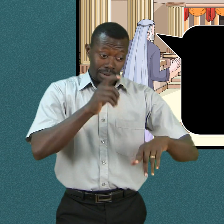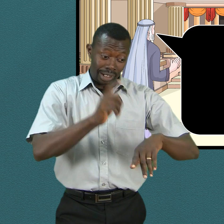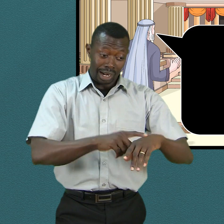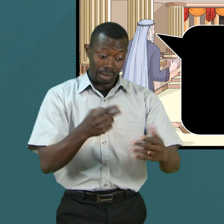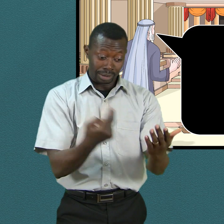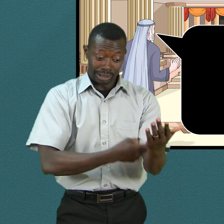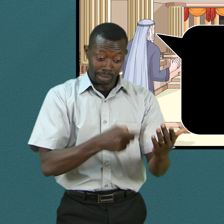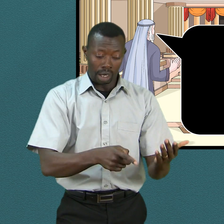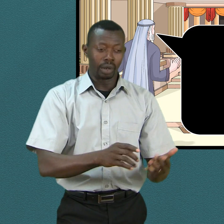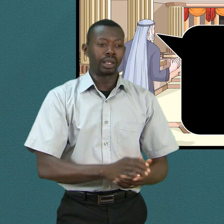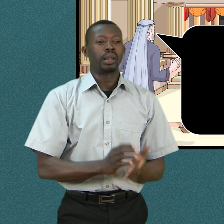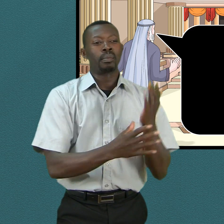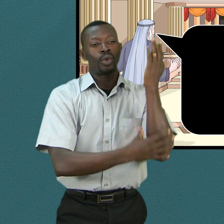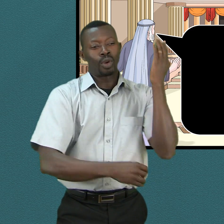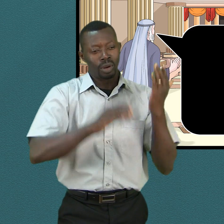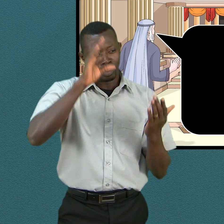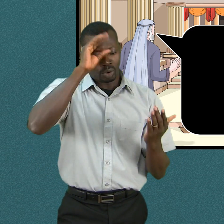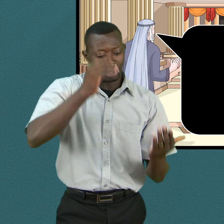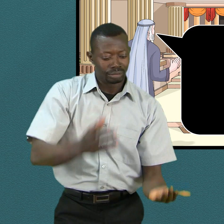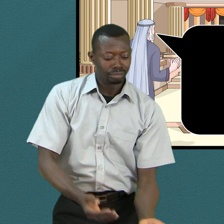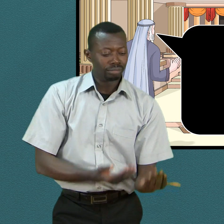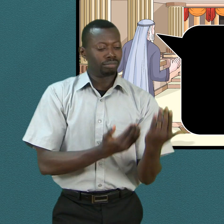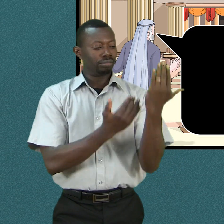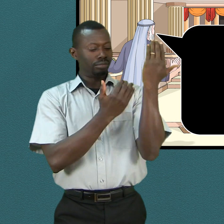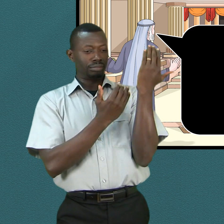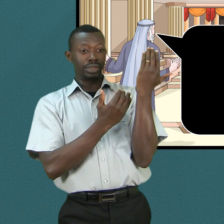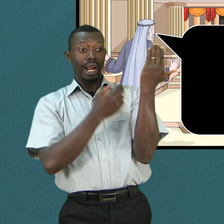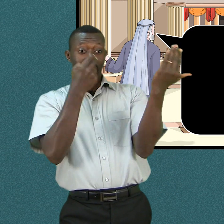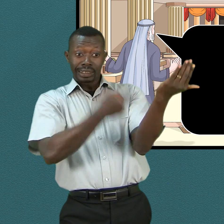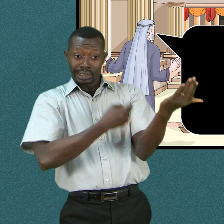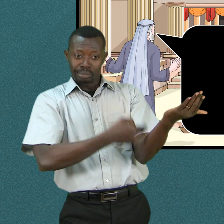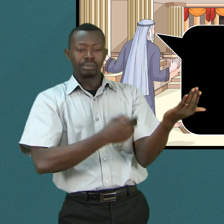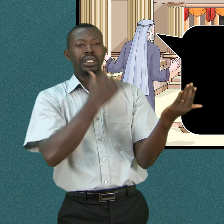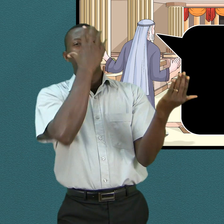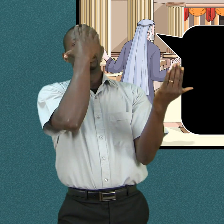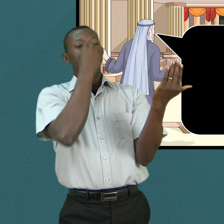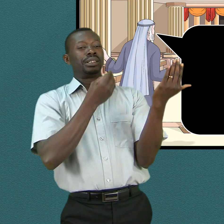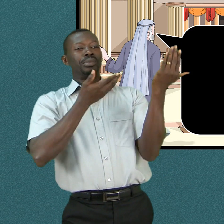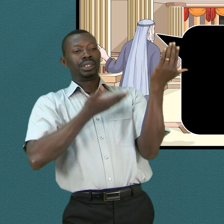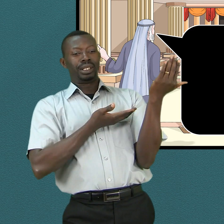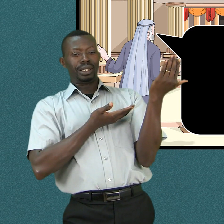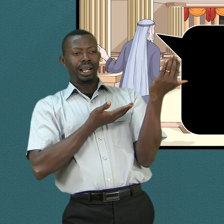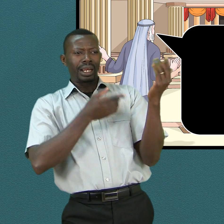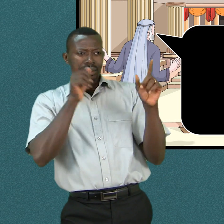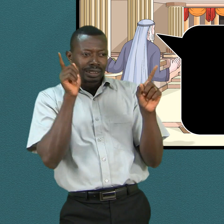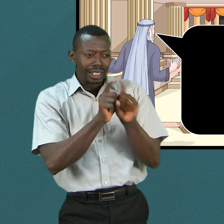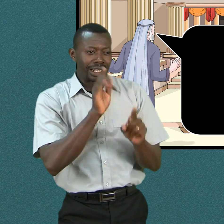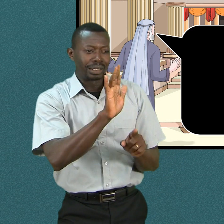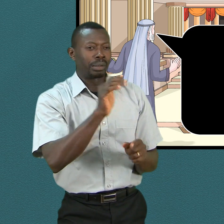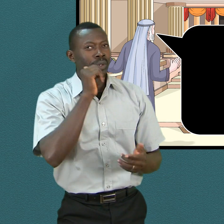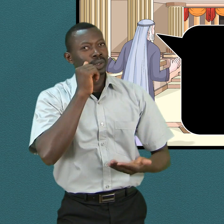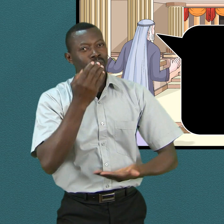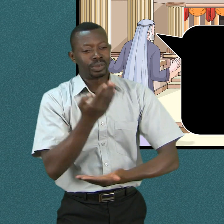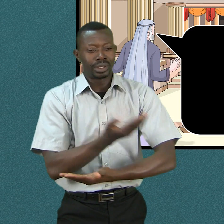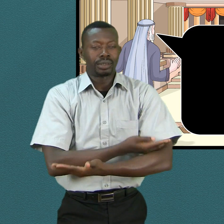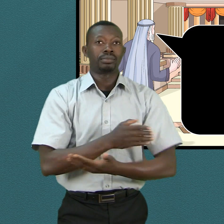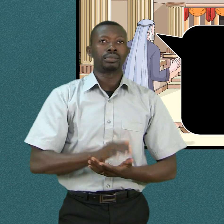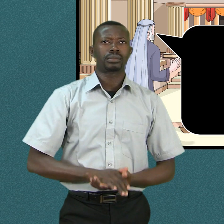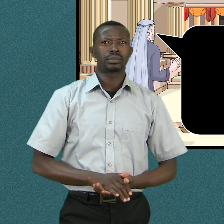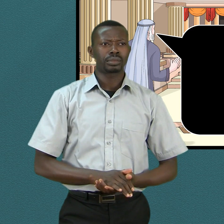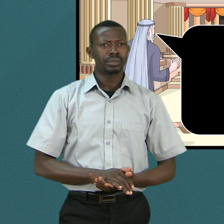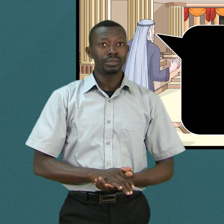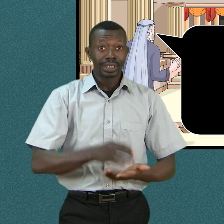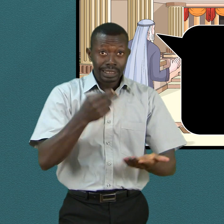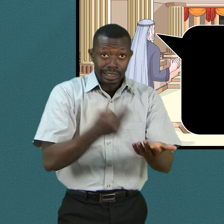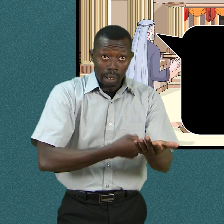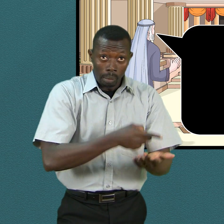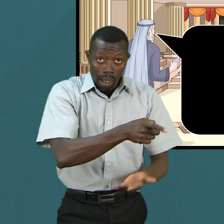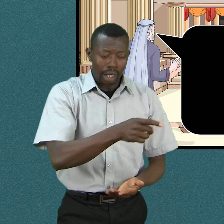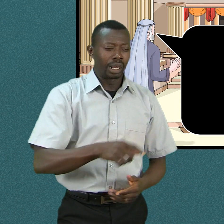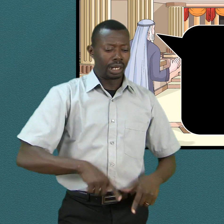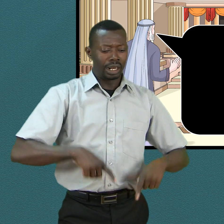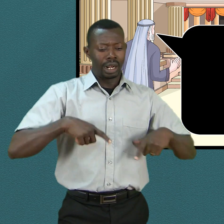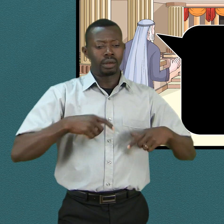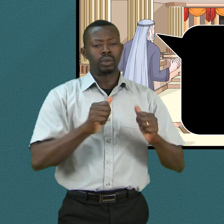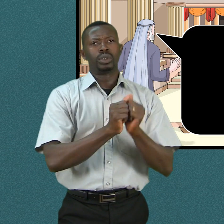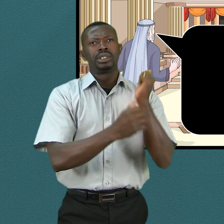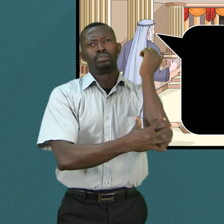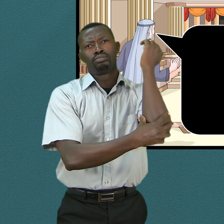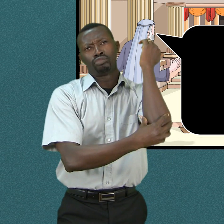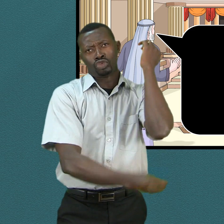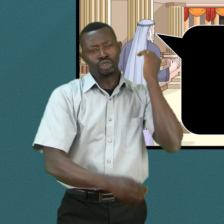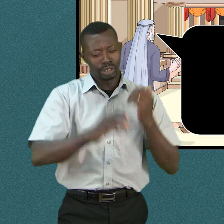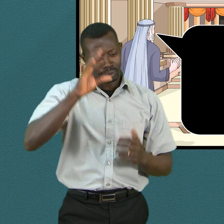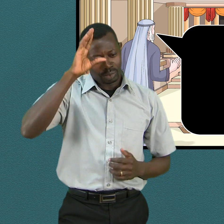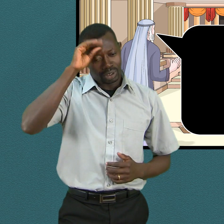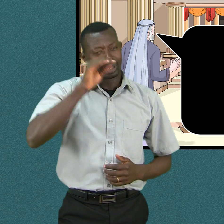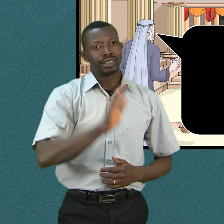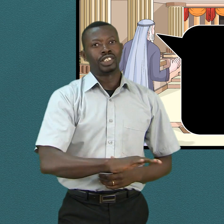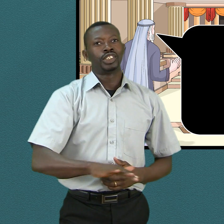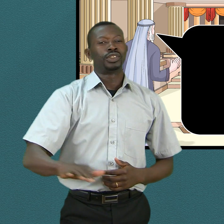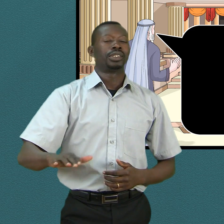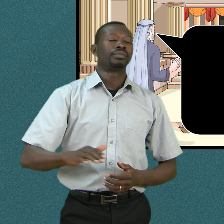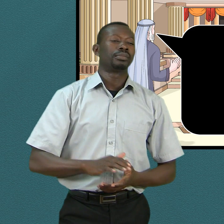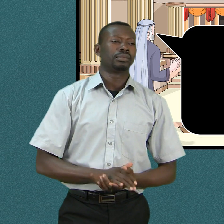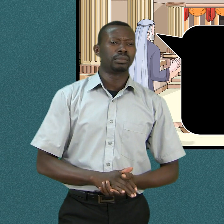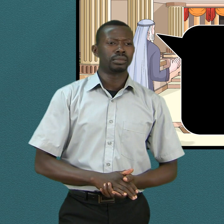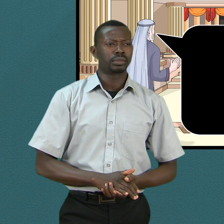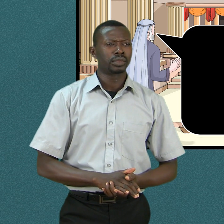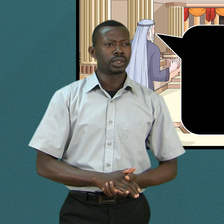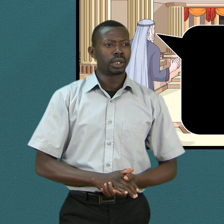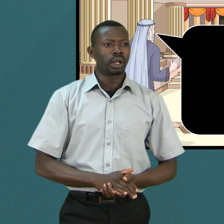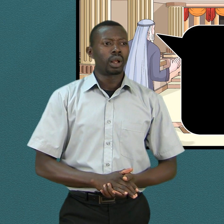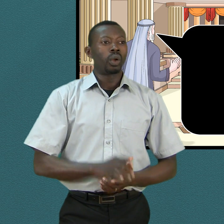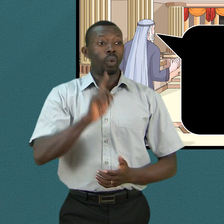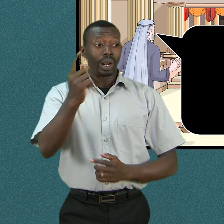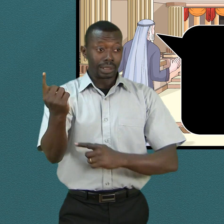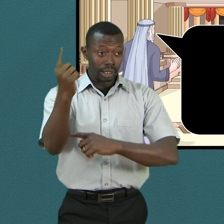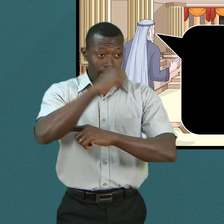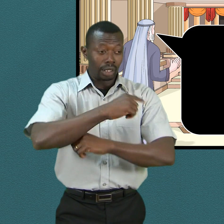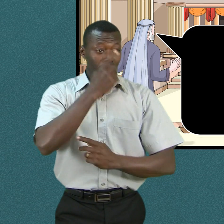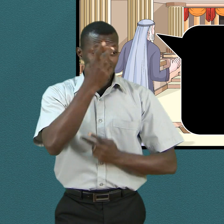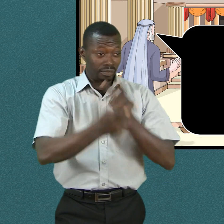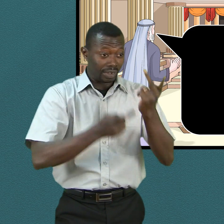it slept in his arms and was like a daughter to him.